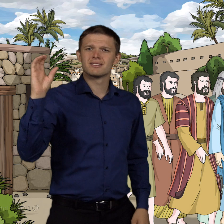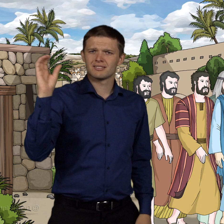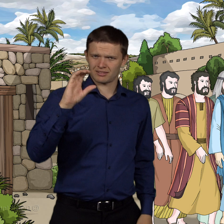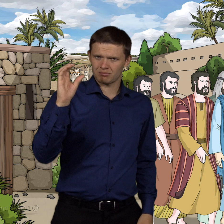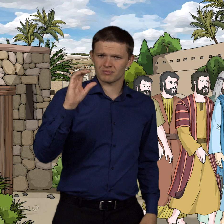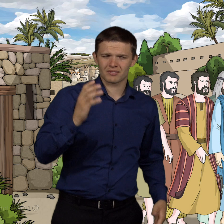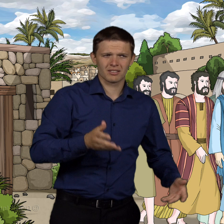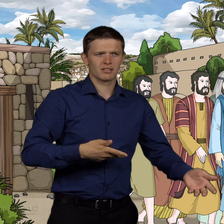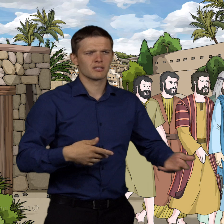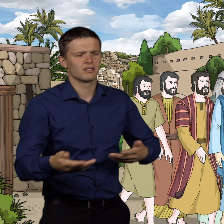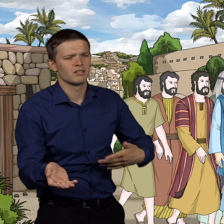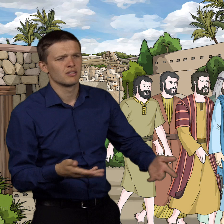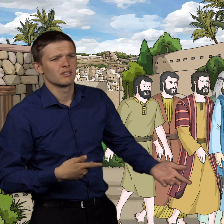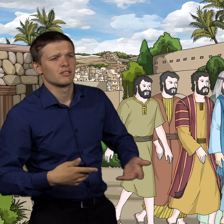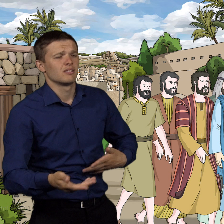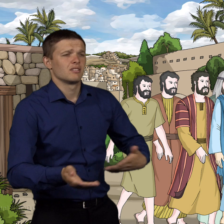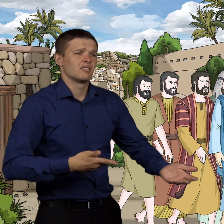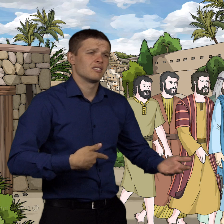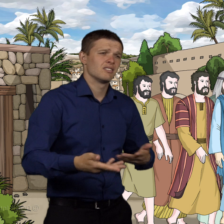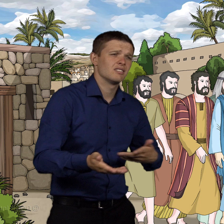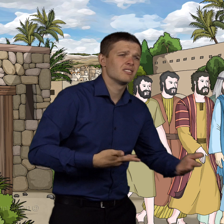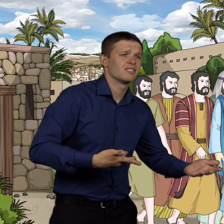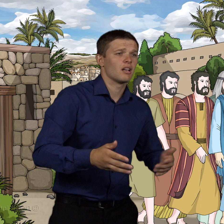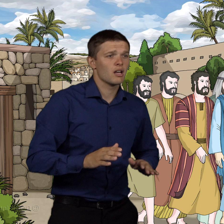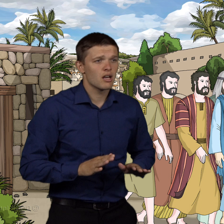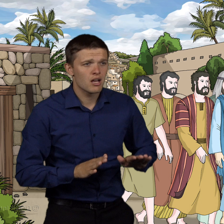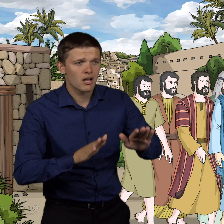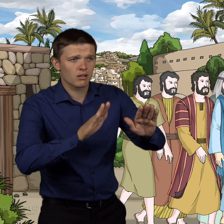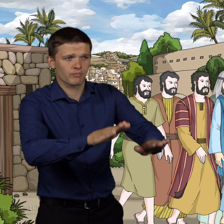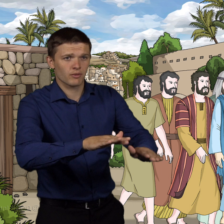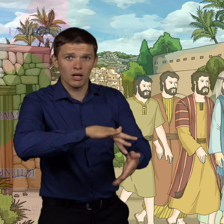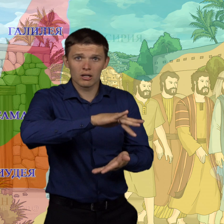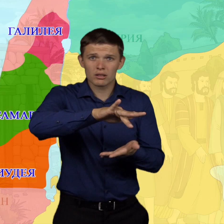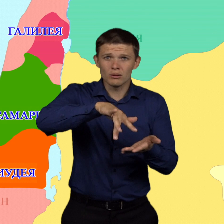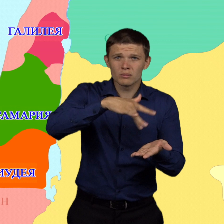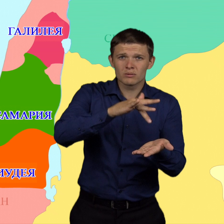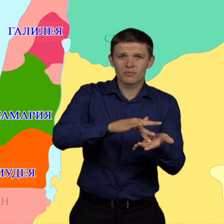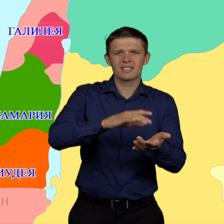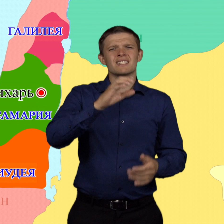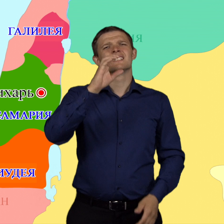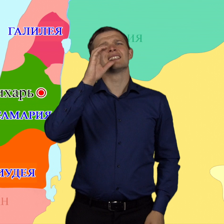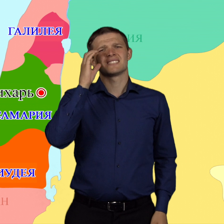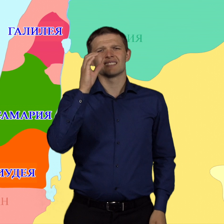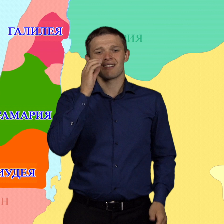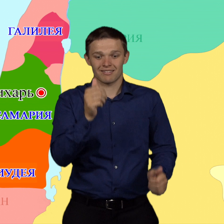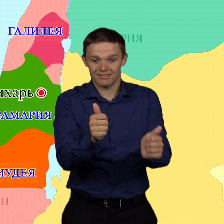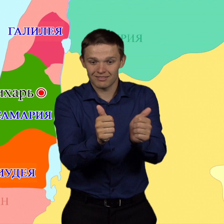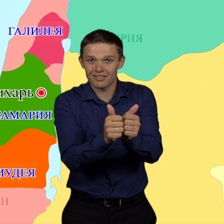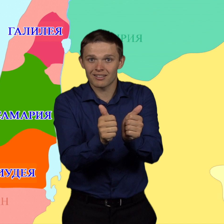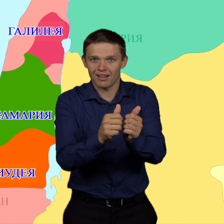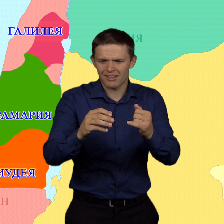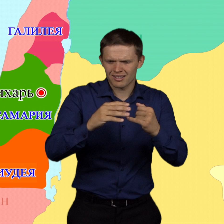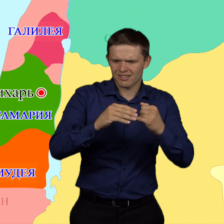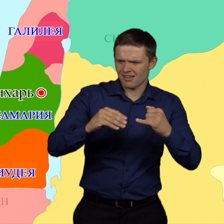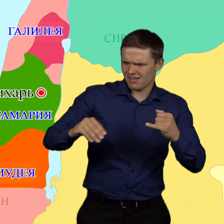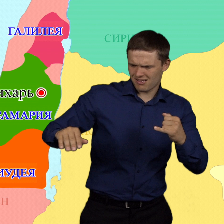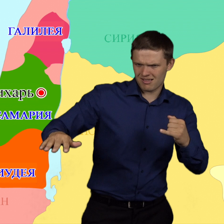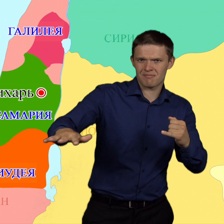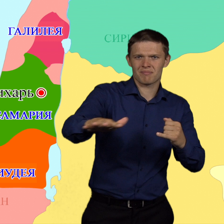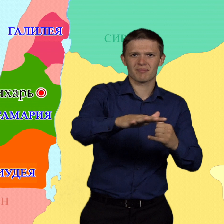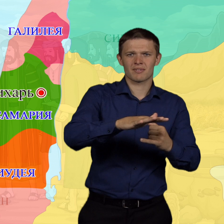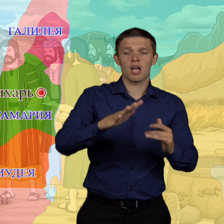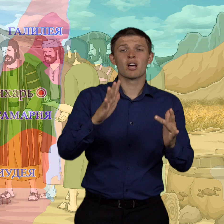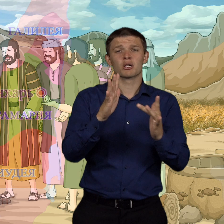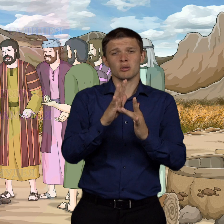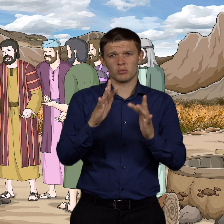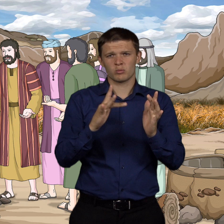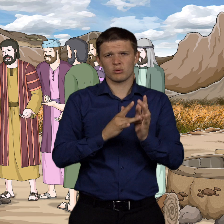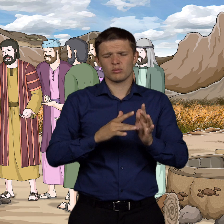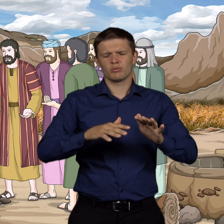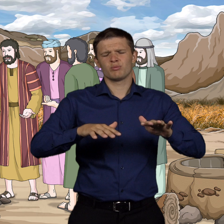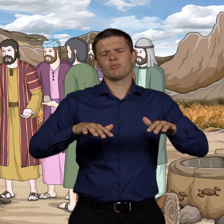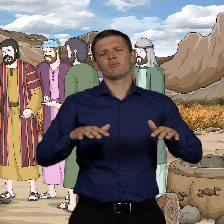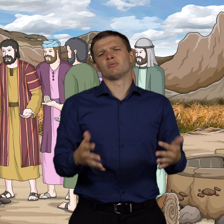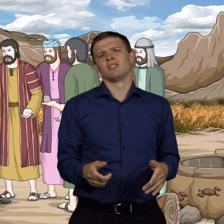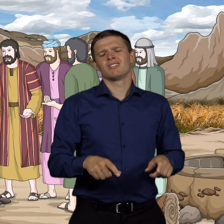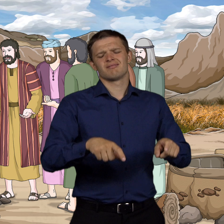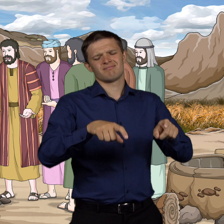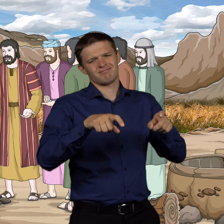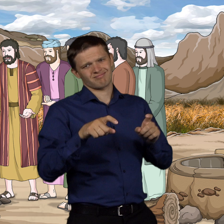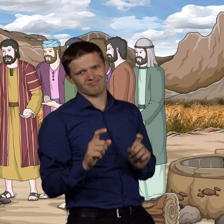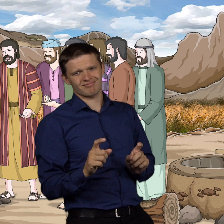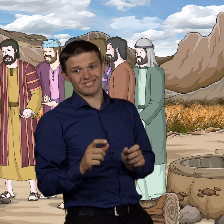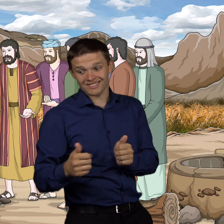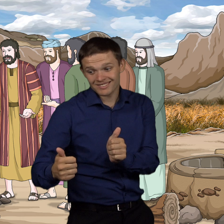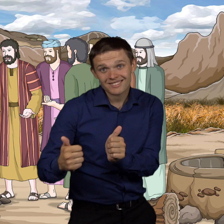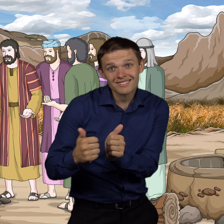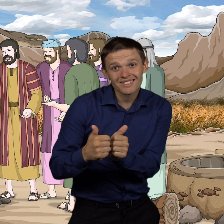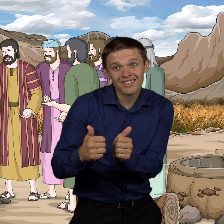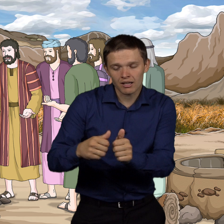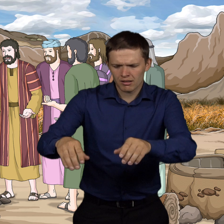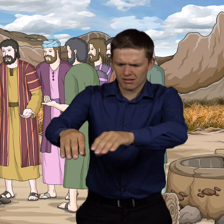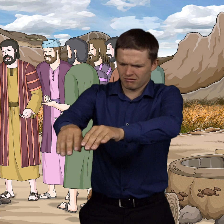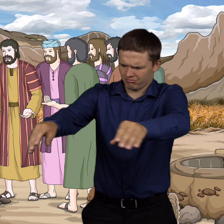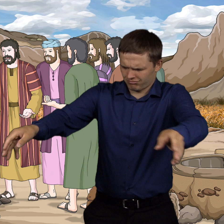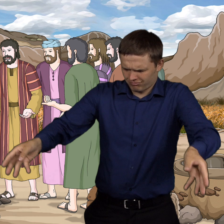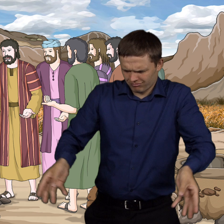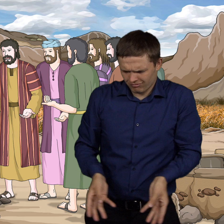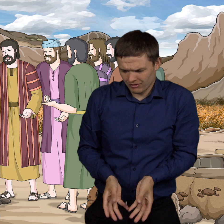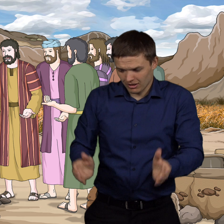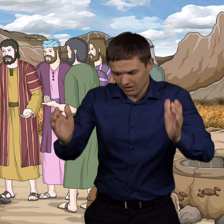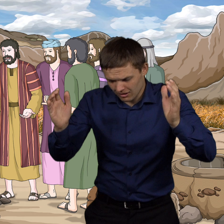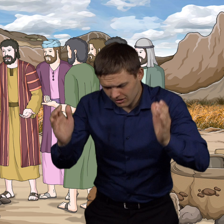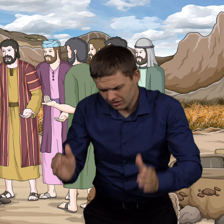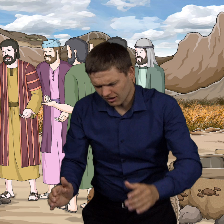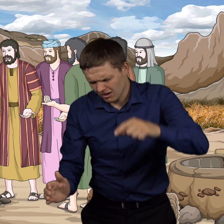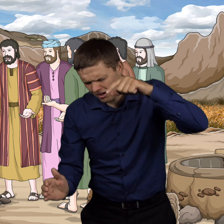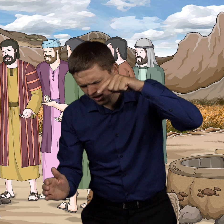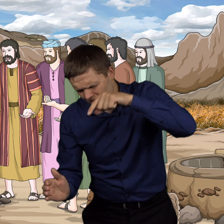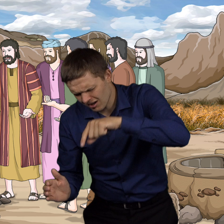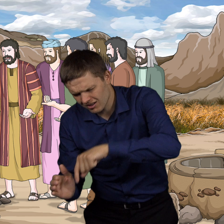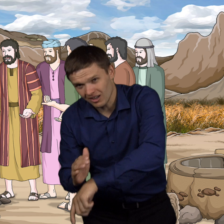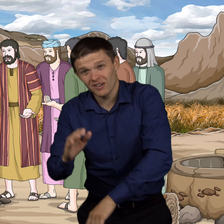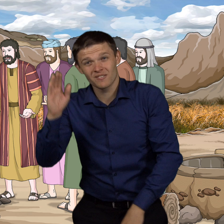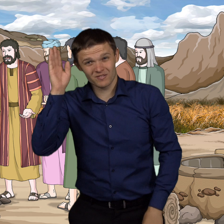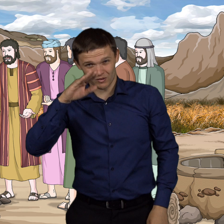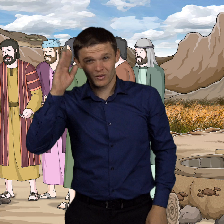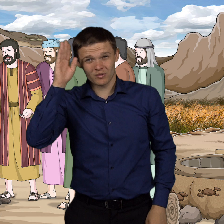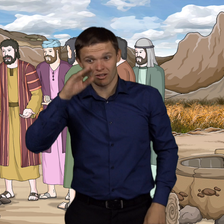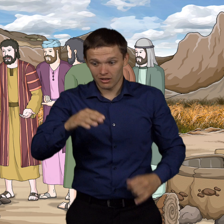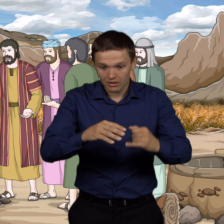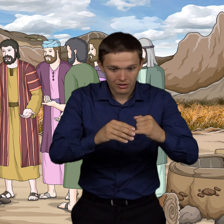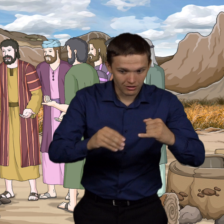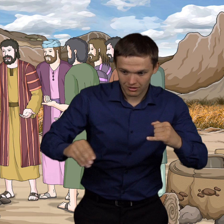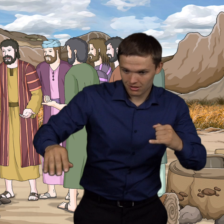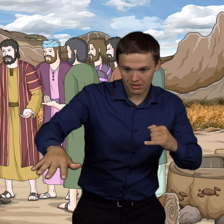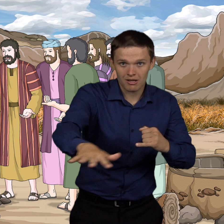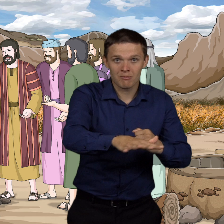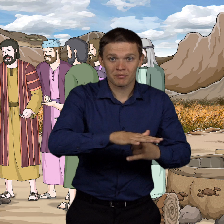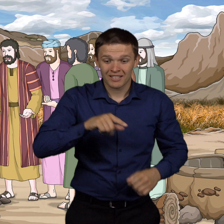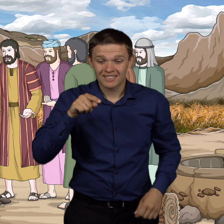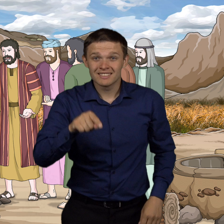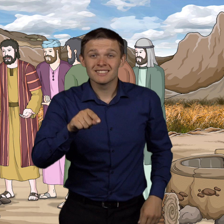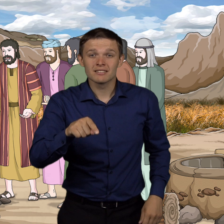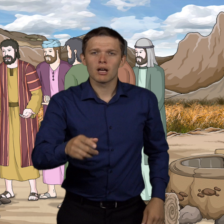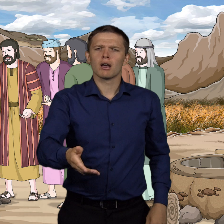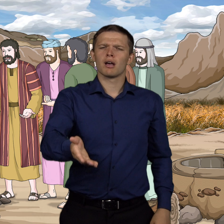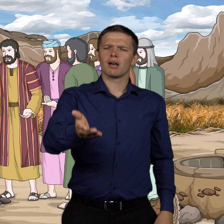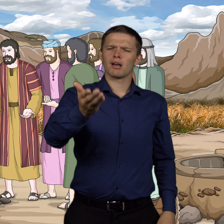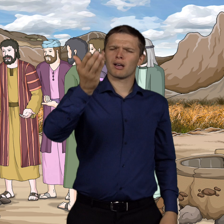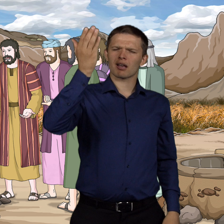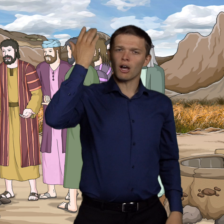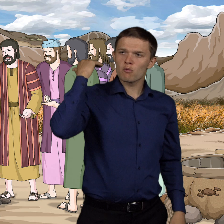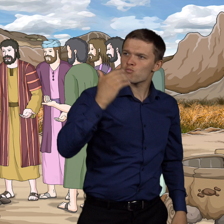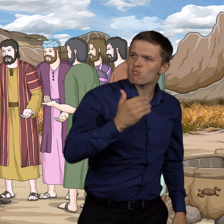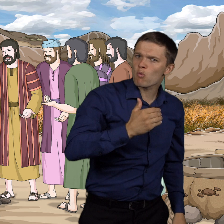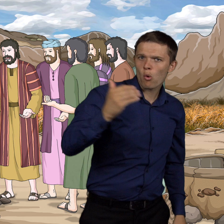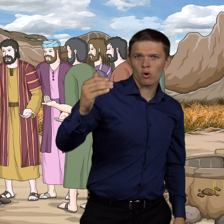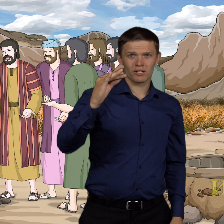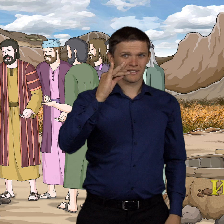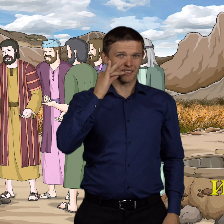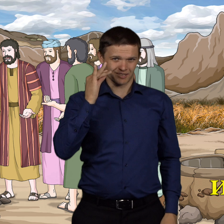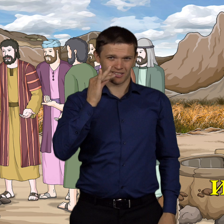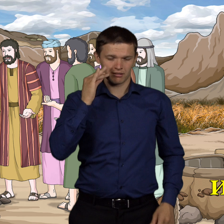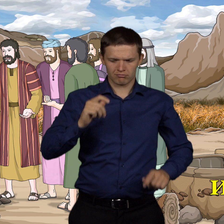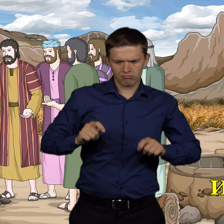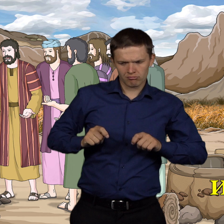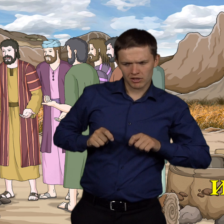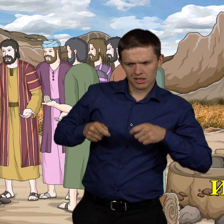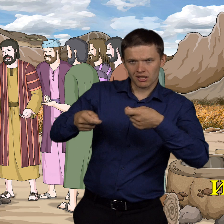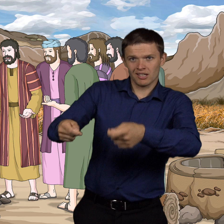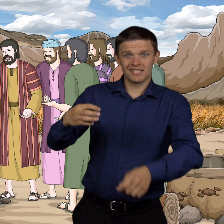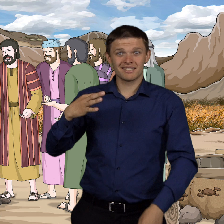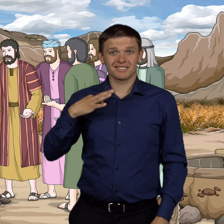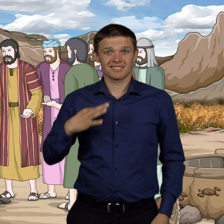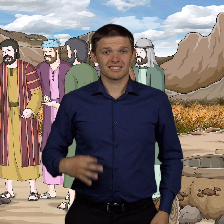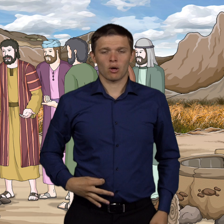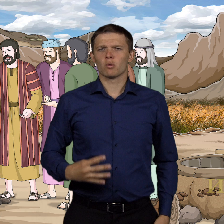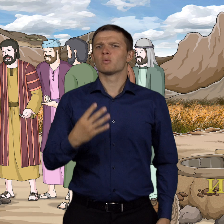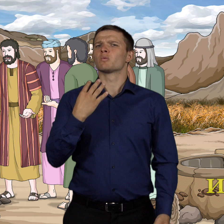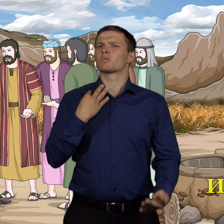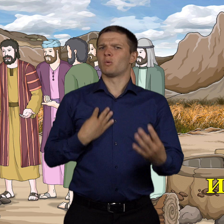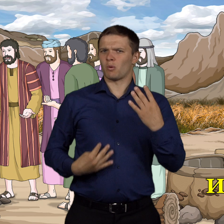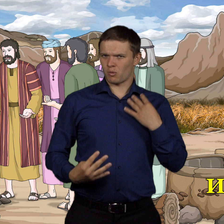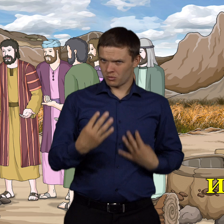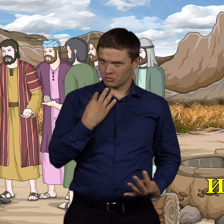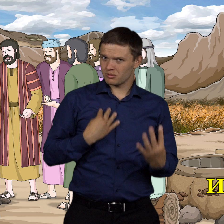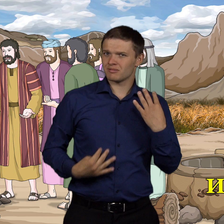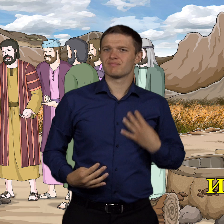So He came to a town of Samaria called Sychar, near the plot of ground that Jacob had given to his son Joseph.